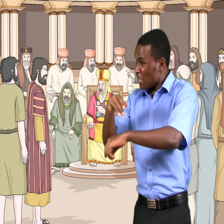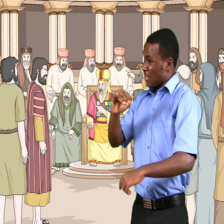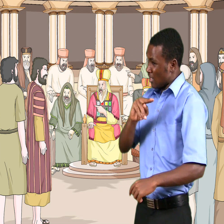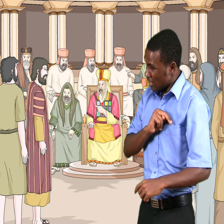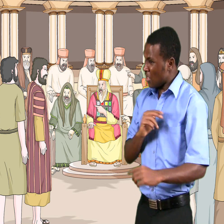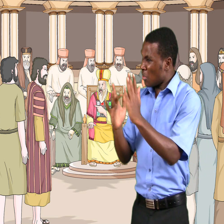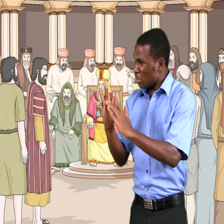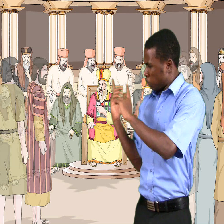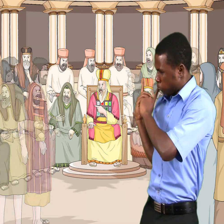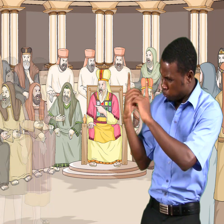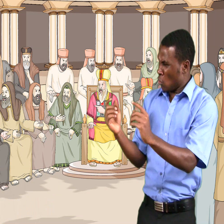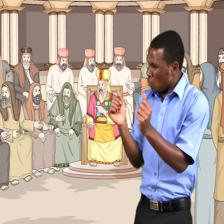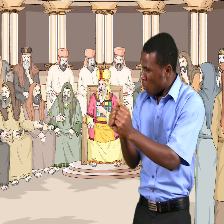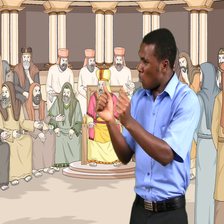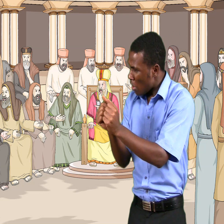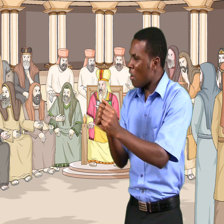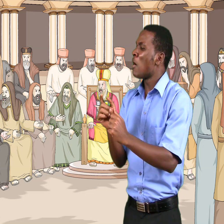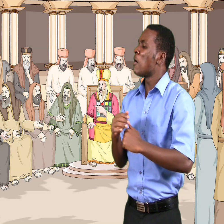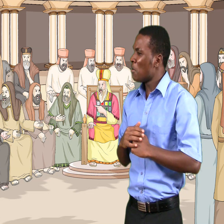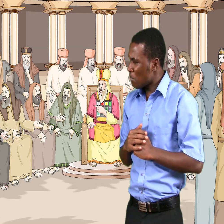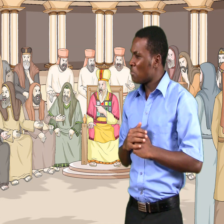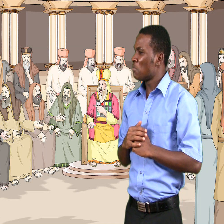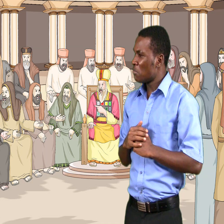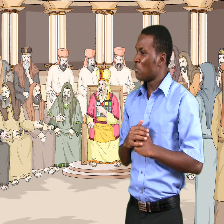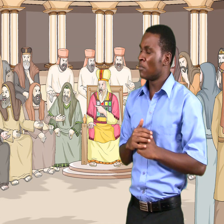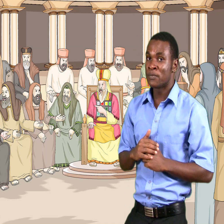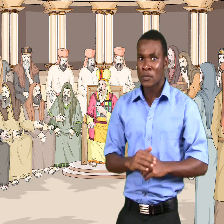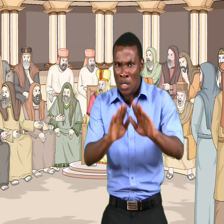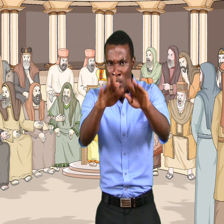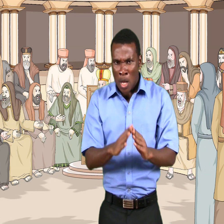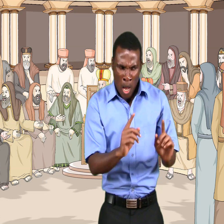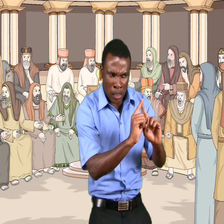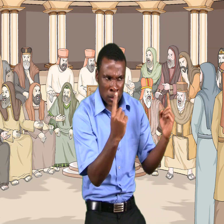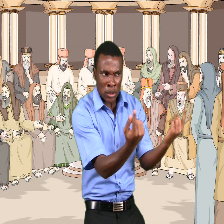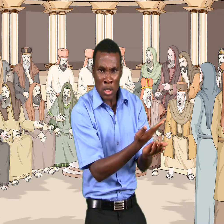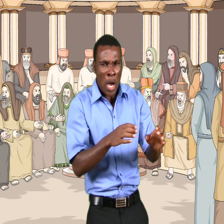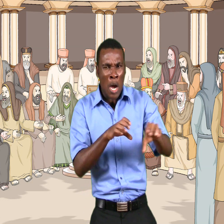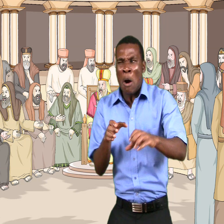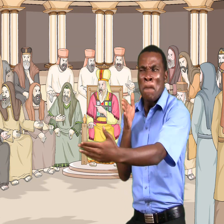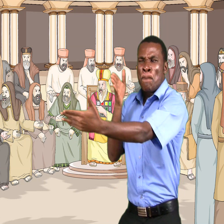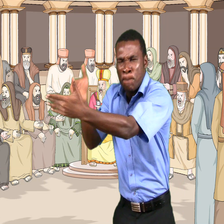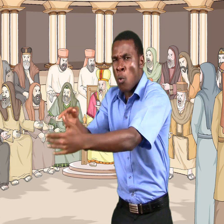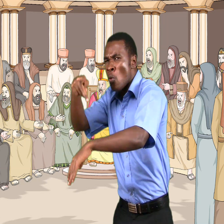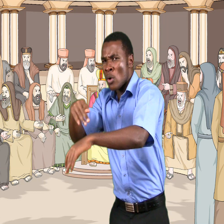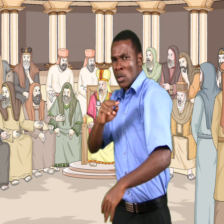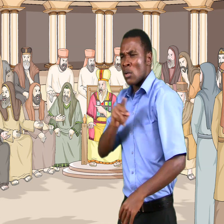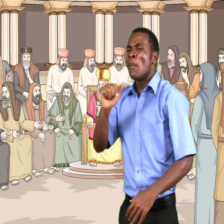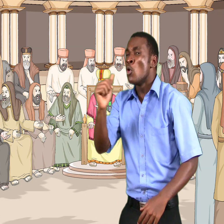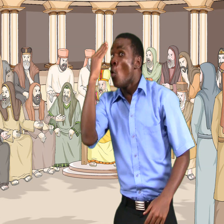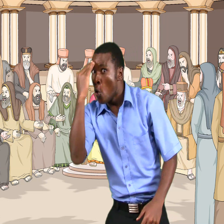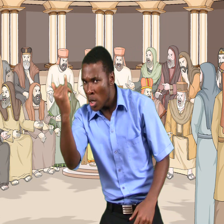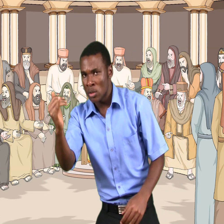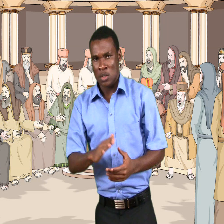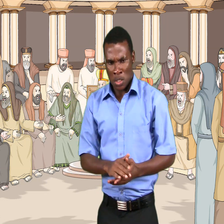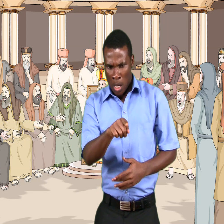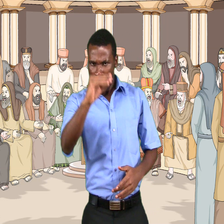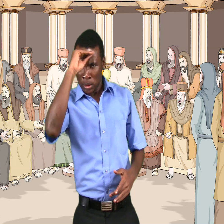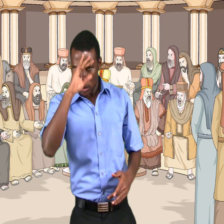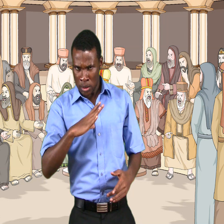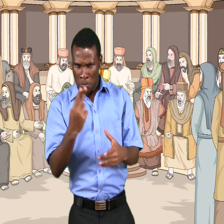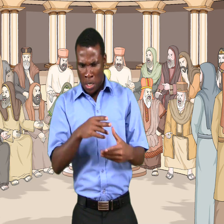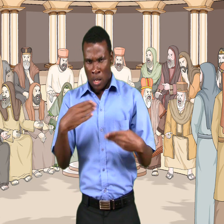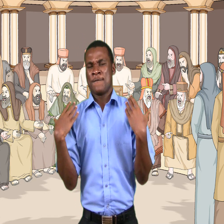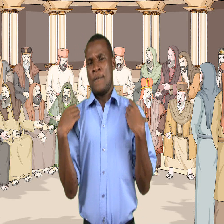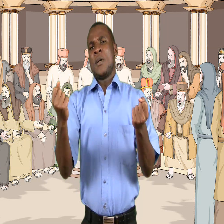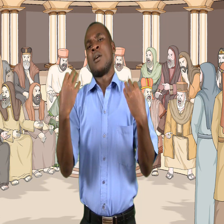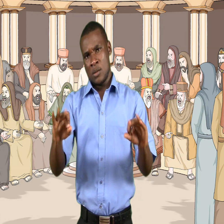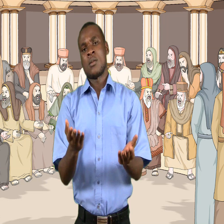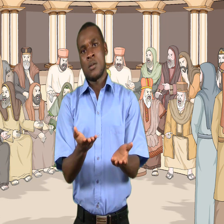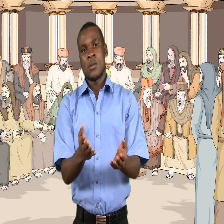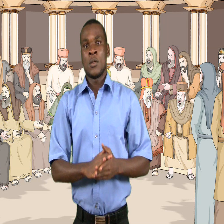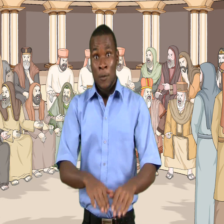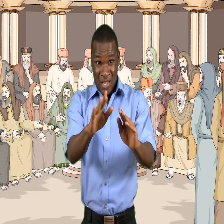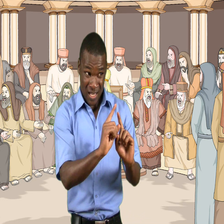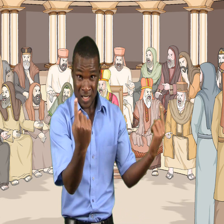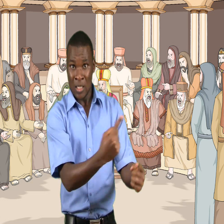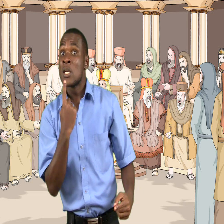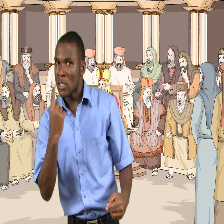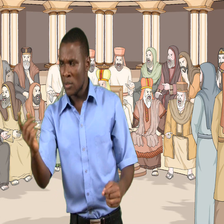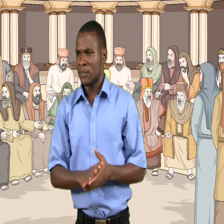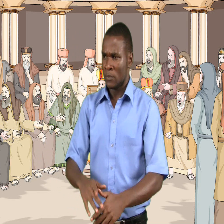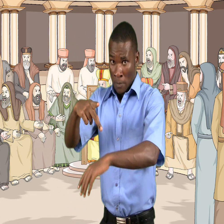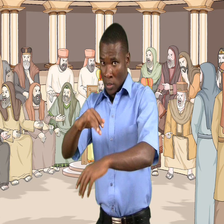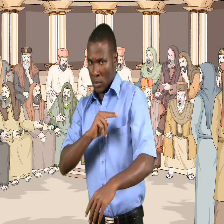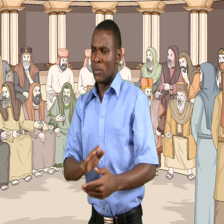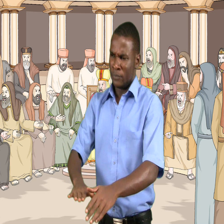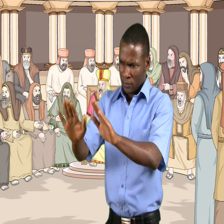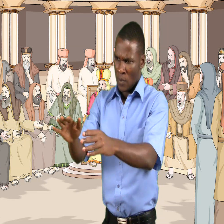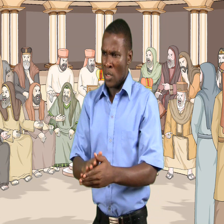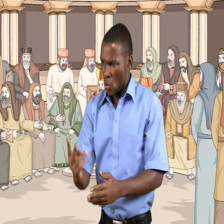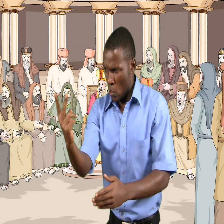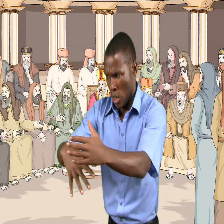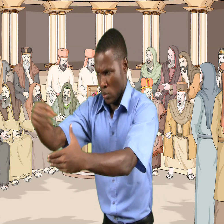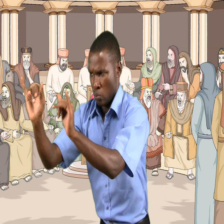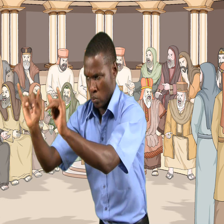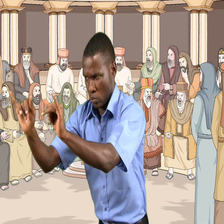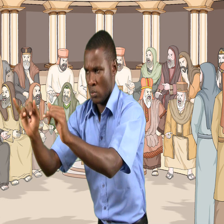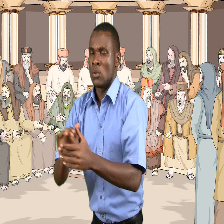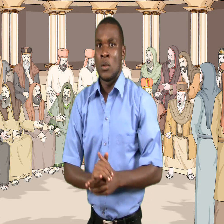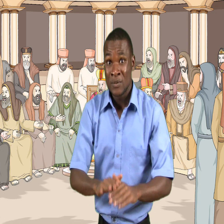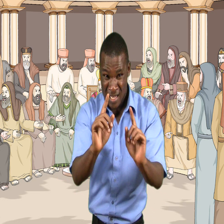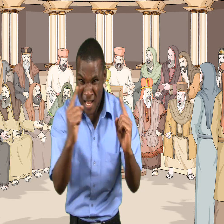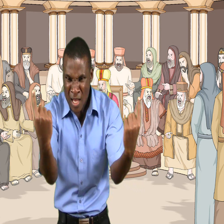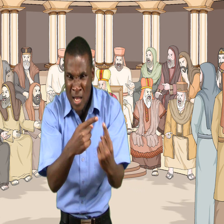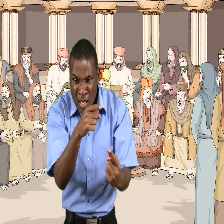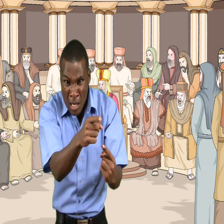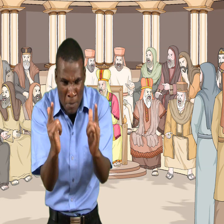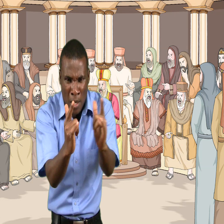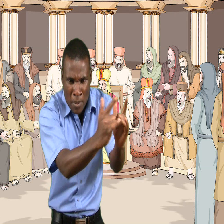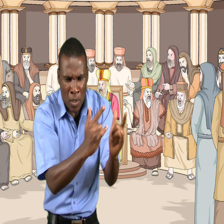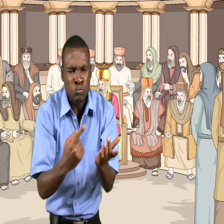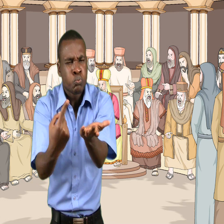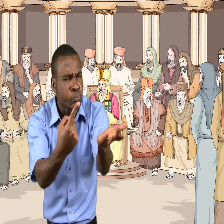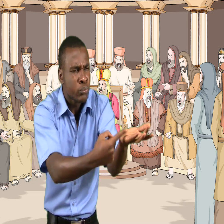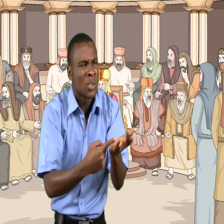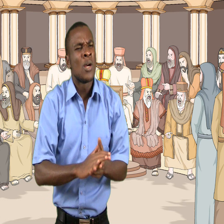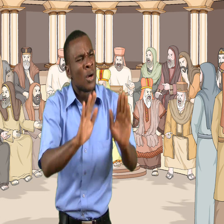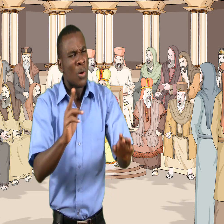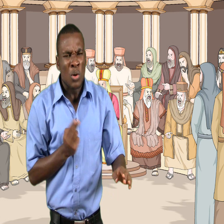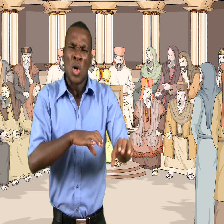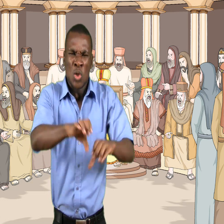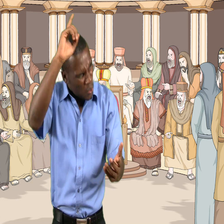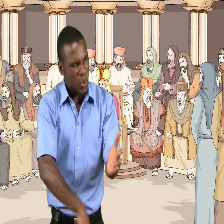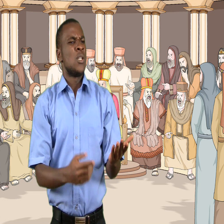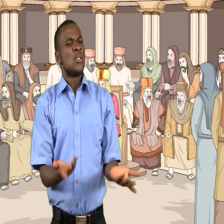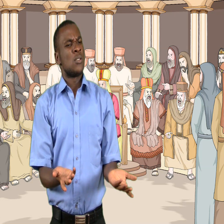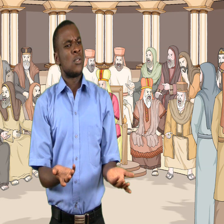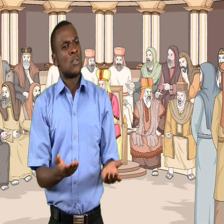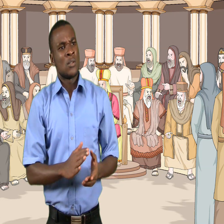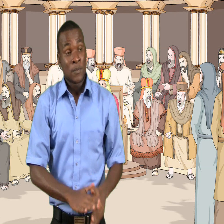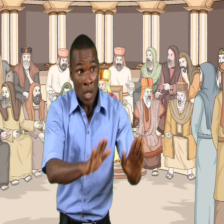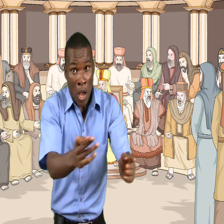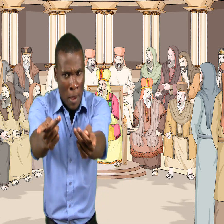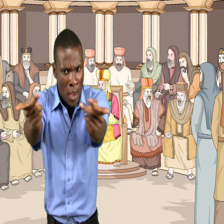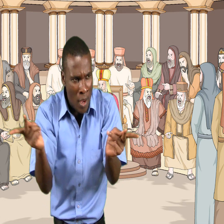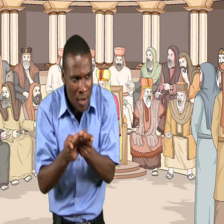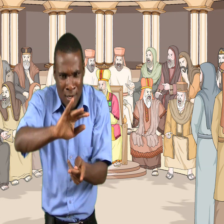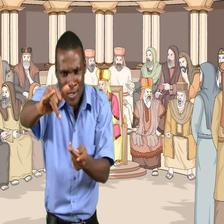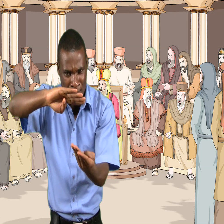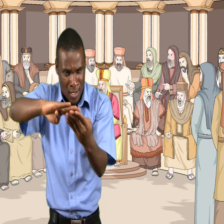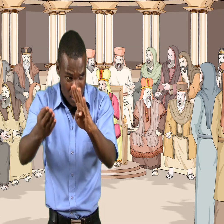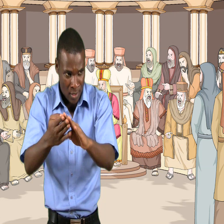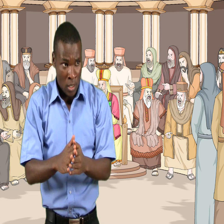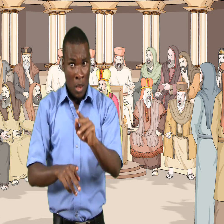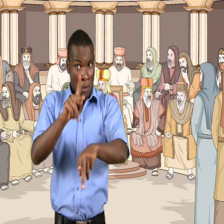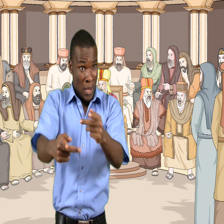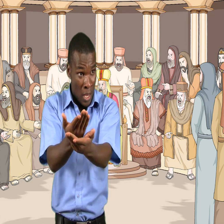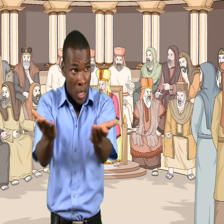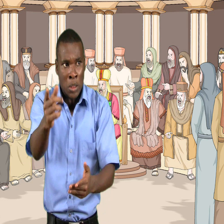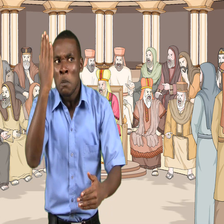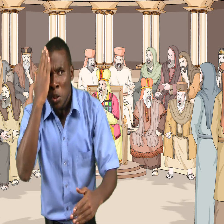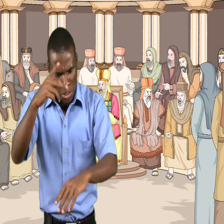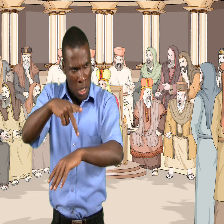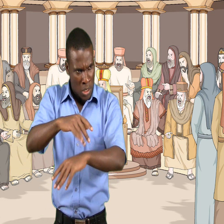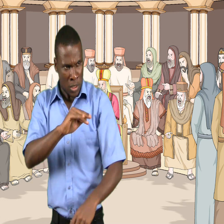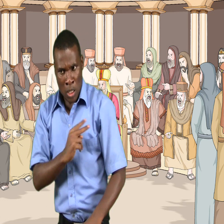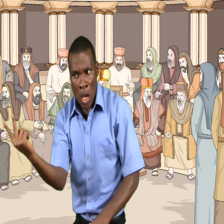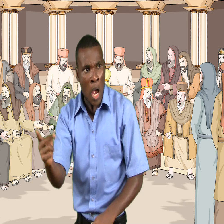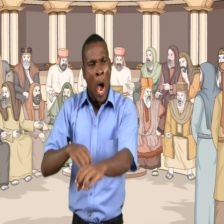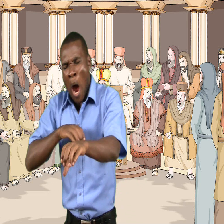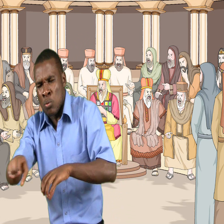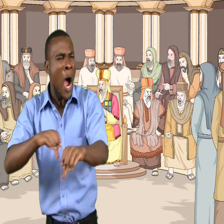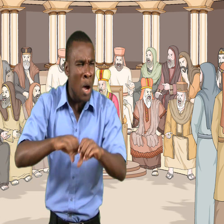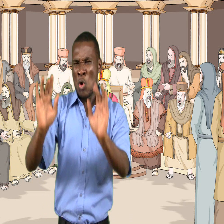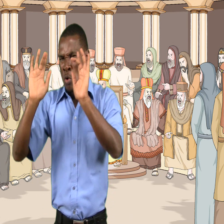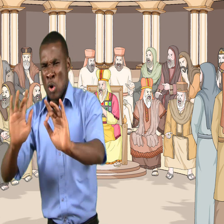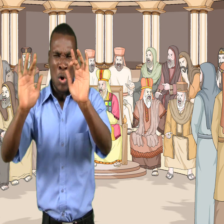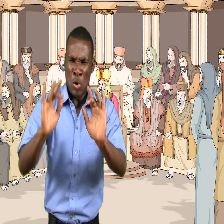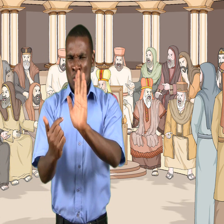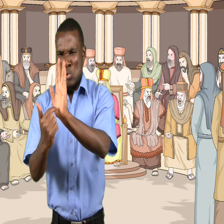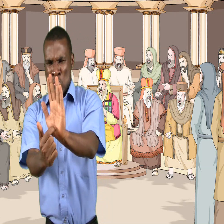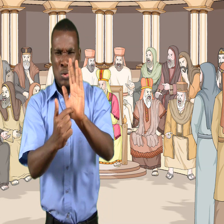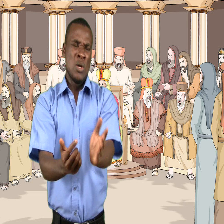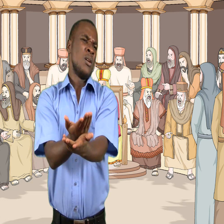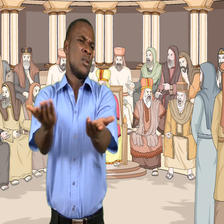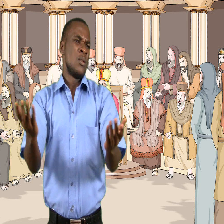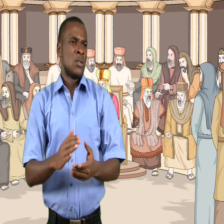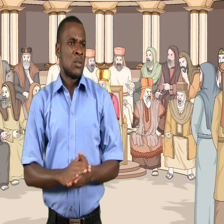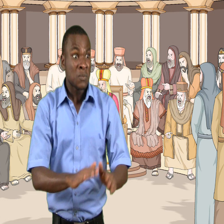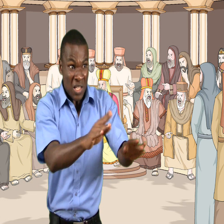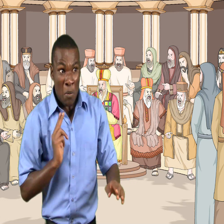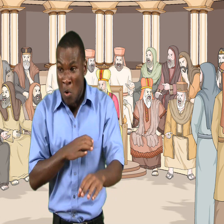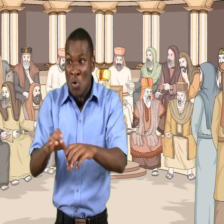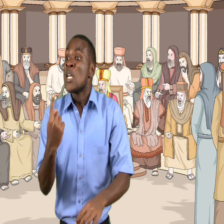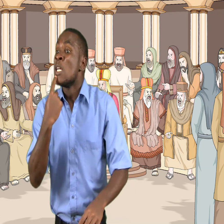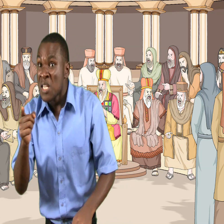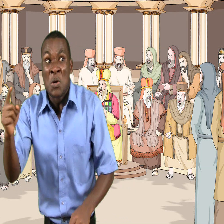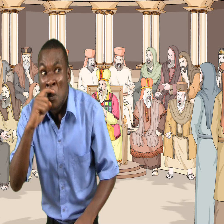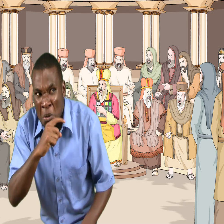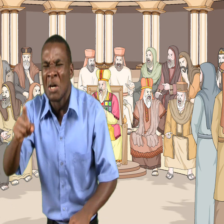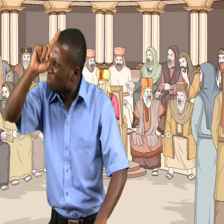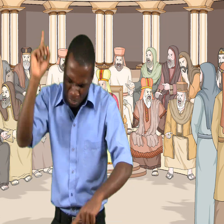So they ordered them to leave the Sanhedrin and then conferred together. “What shall we do with these men?” they asked. “It is clear to everyone living in Jerusalem that a remarkable miracle has occurred through them, and we cannot deny it.